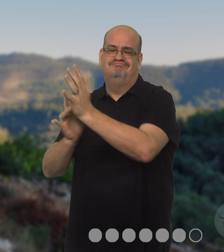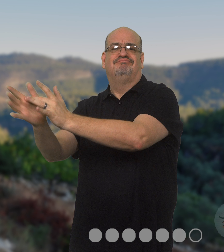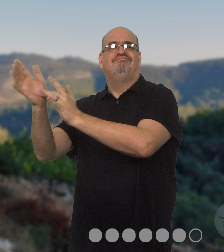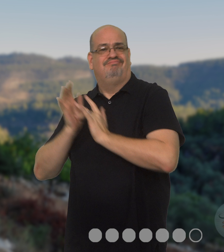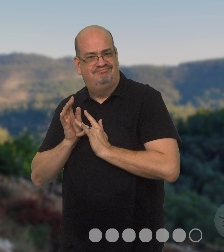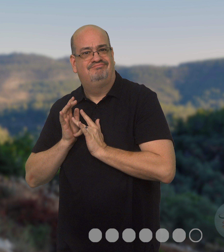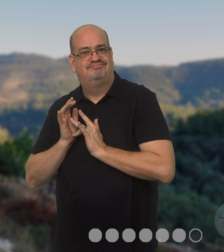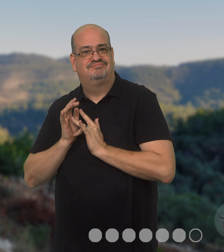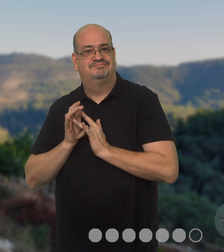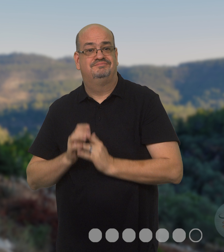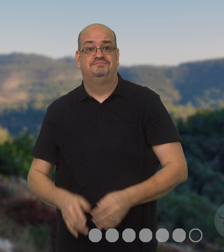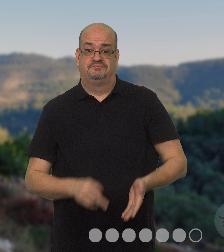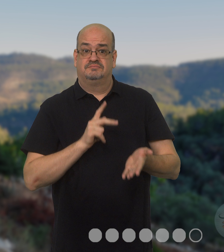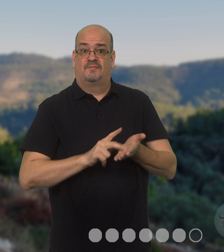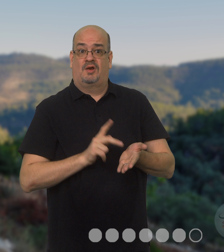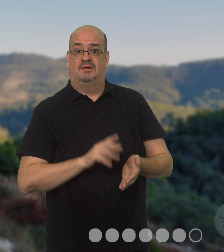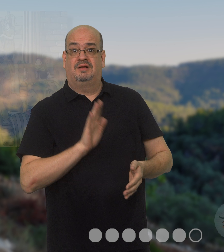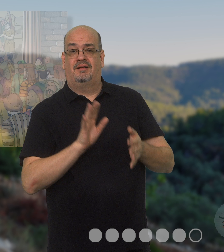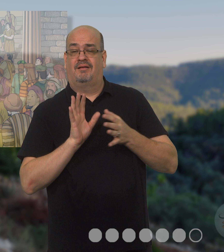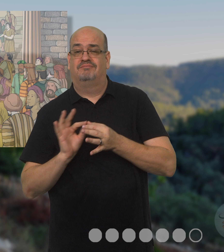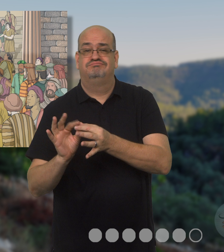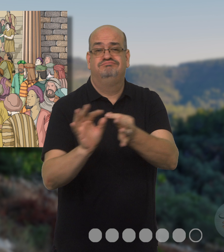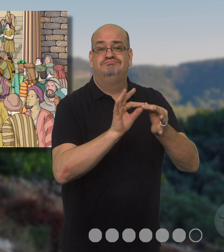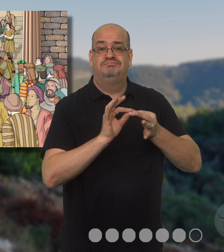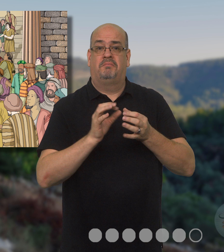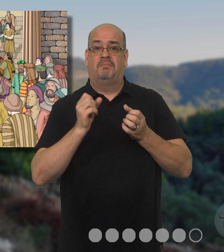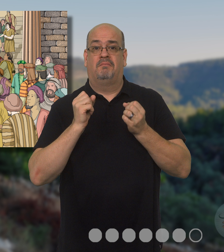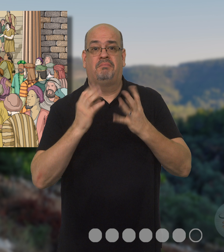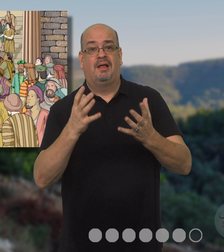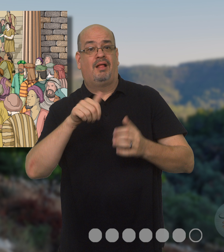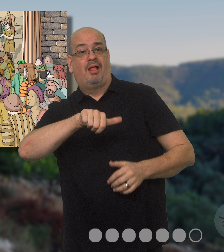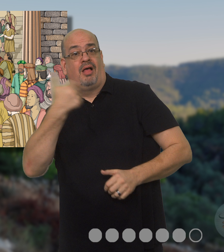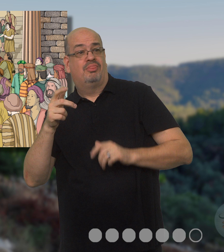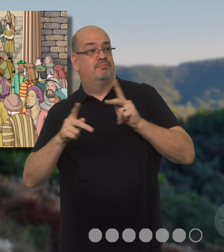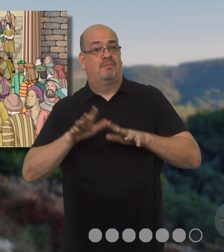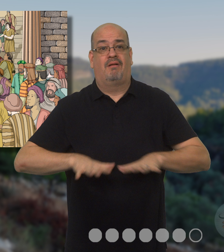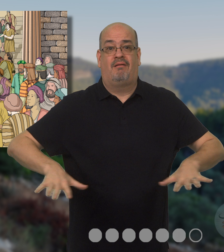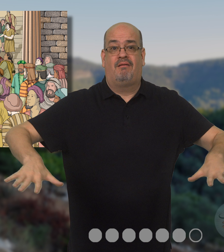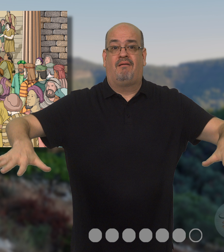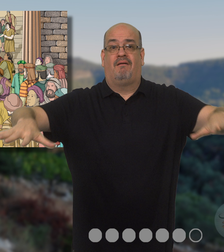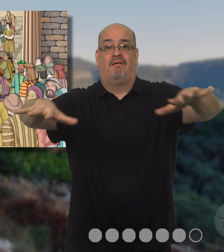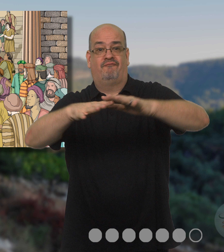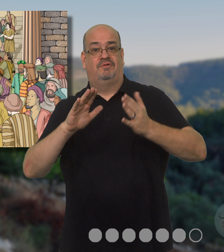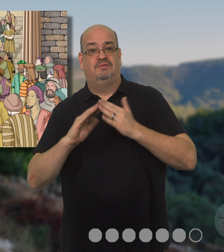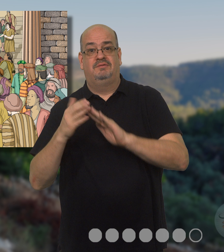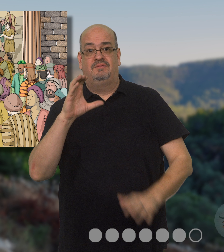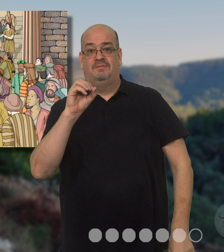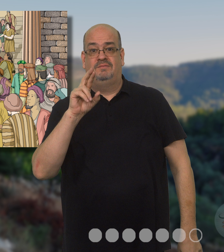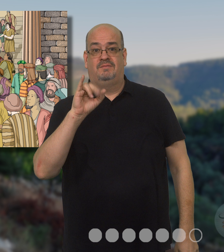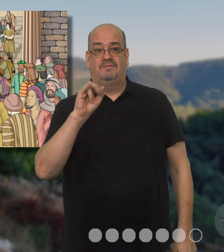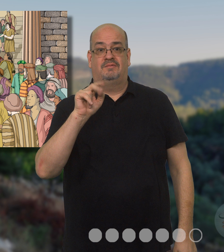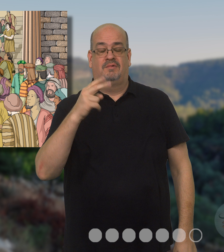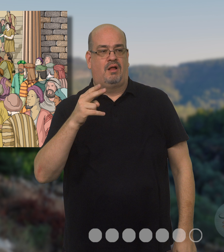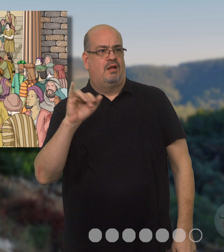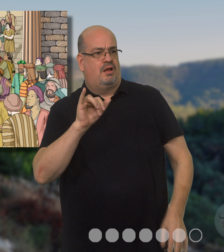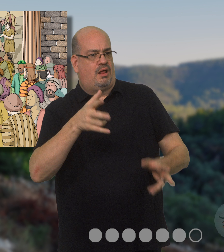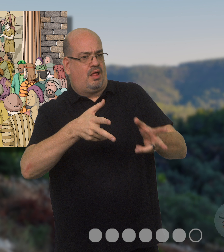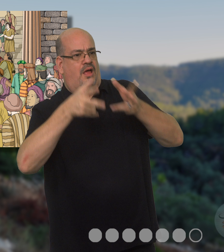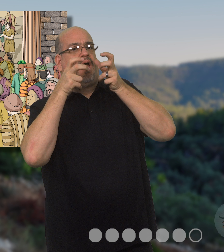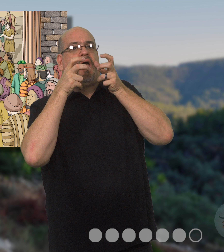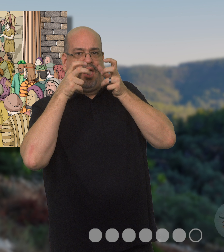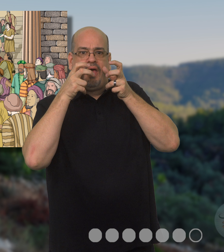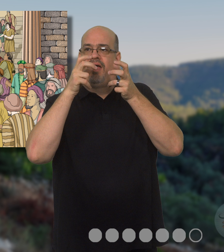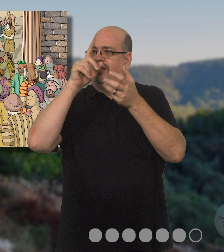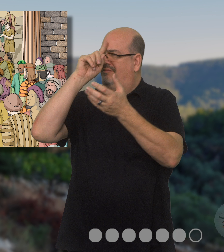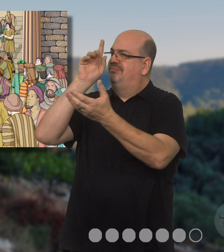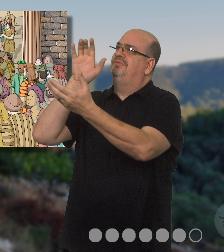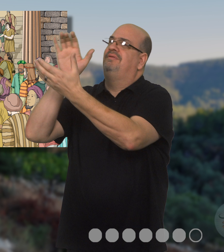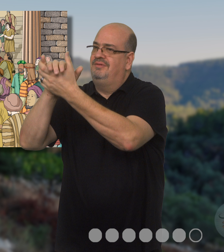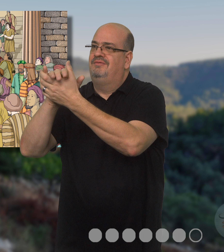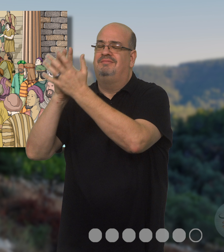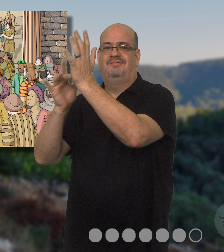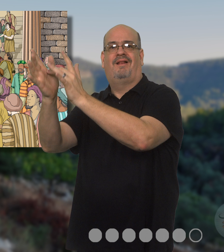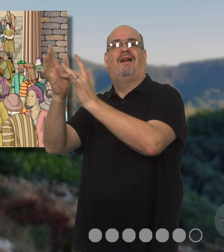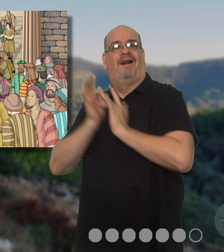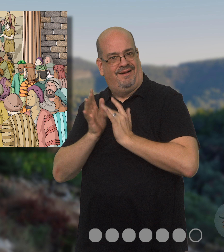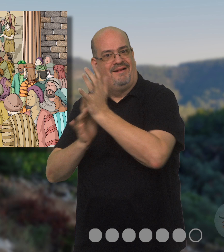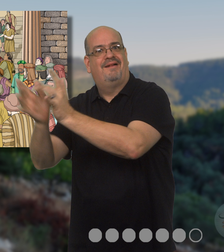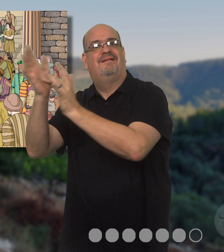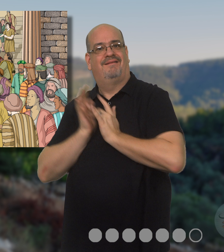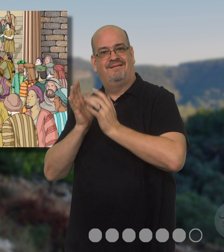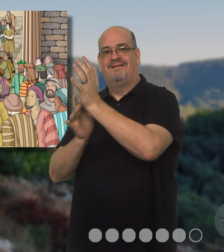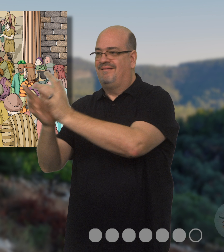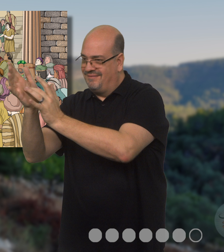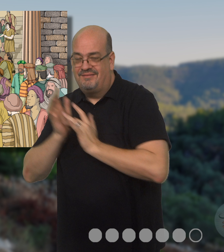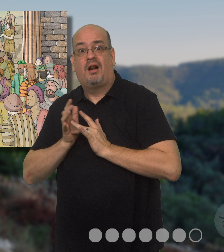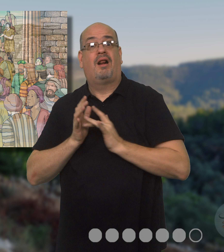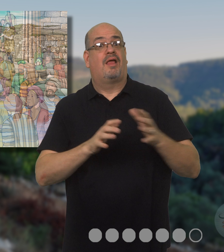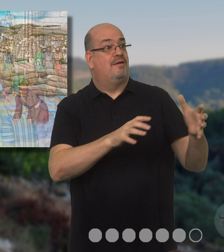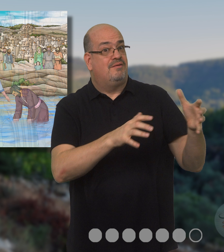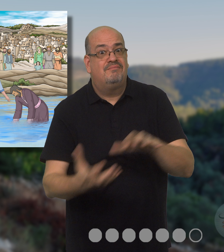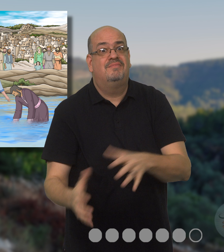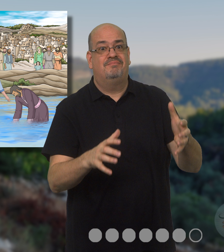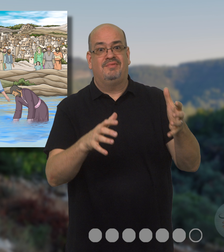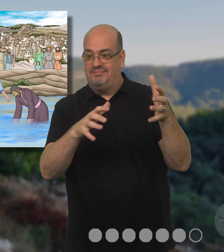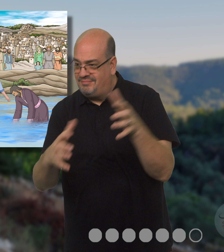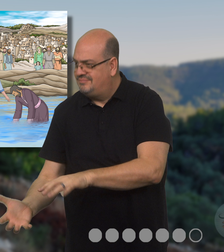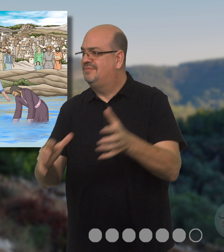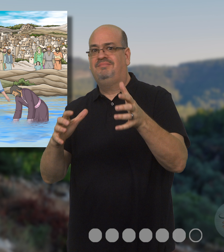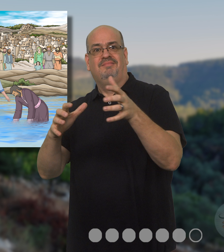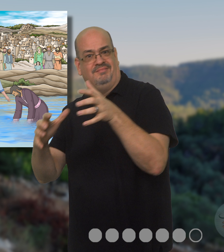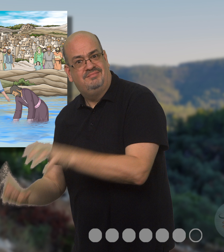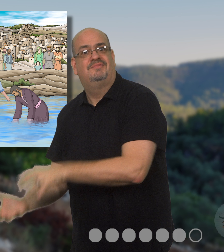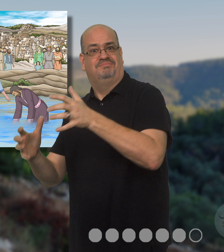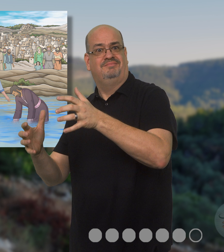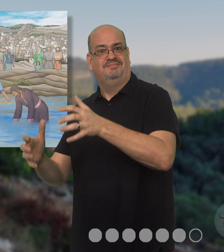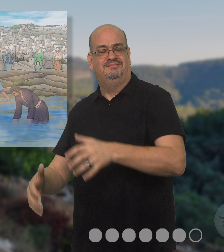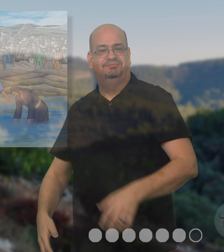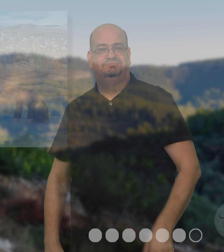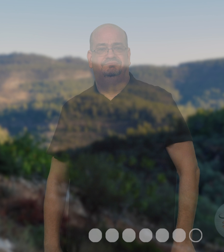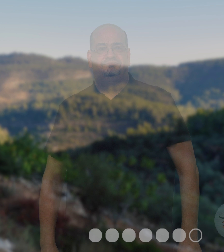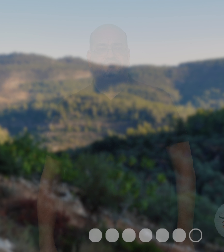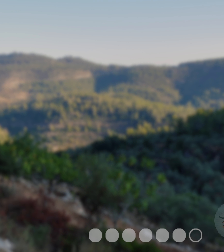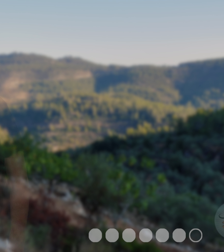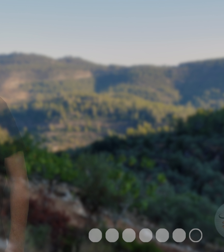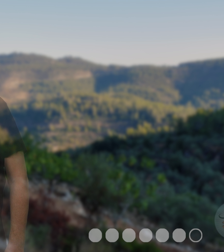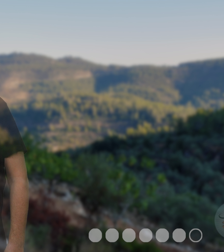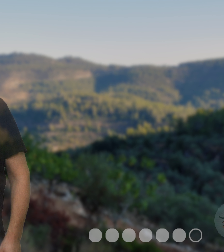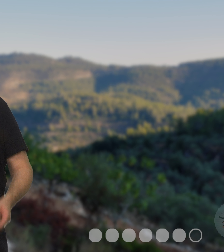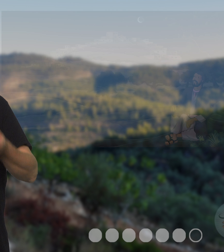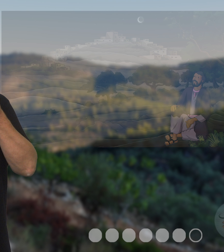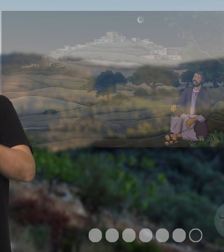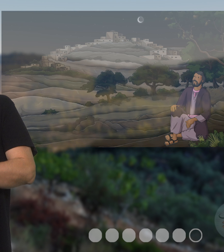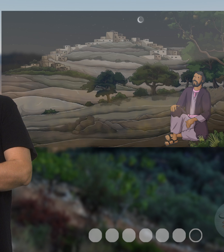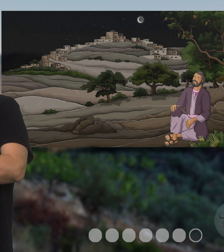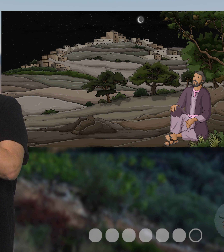And many of the Corinthians who heard the message believed and were baptized.